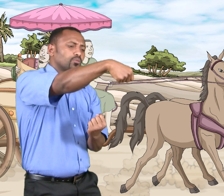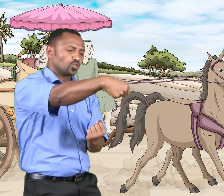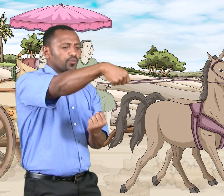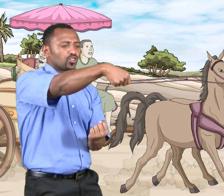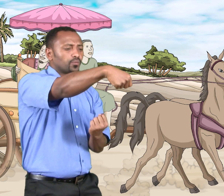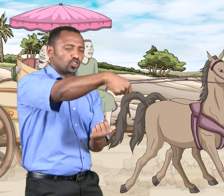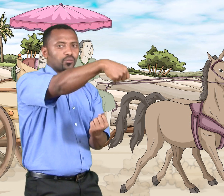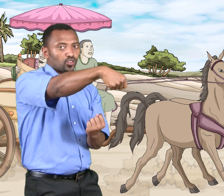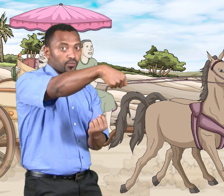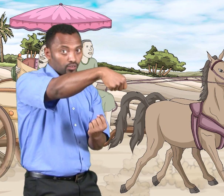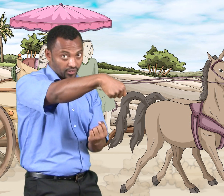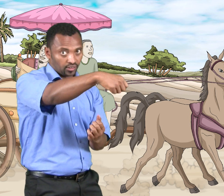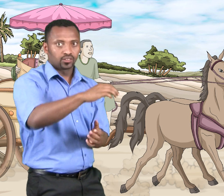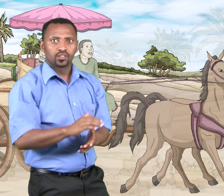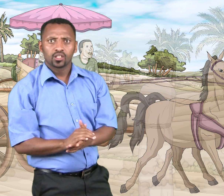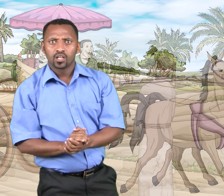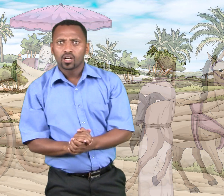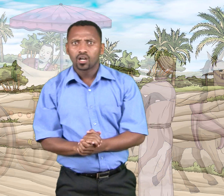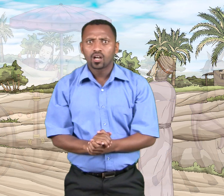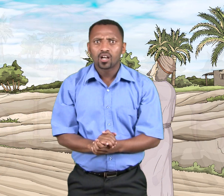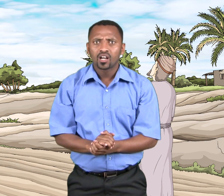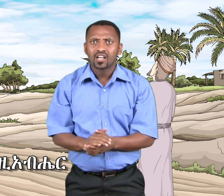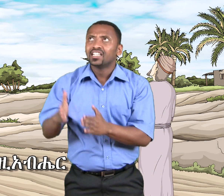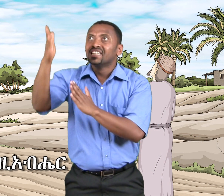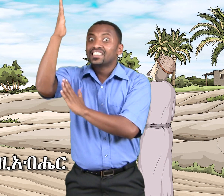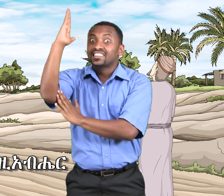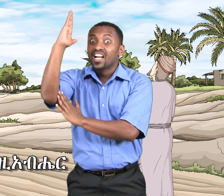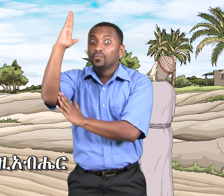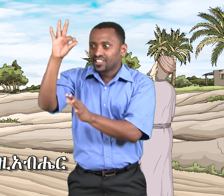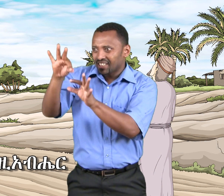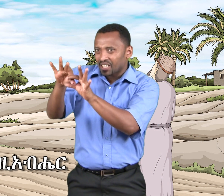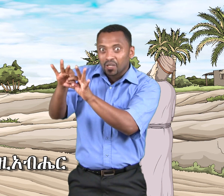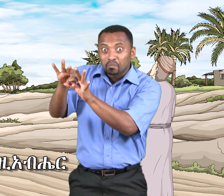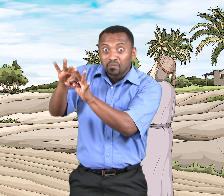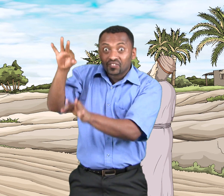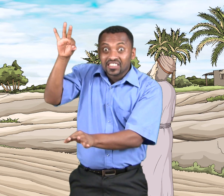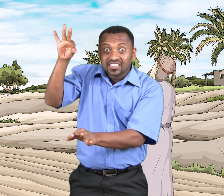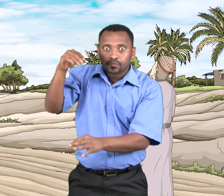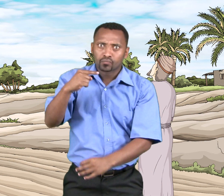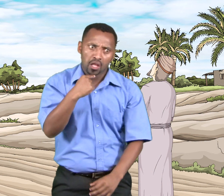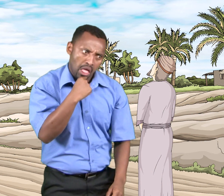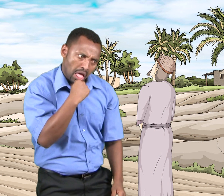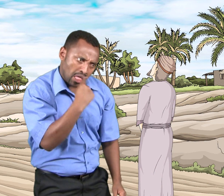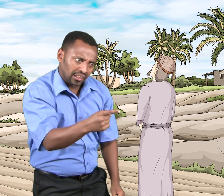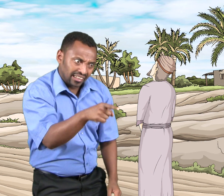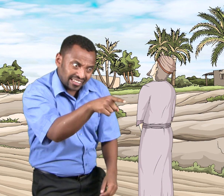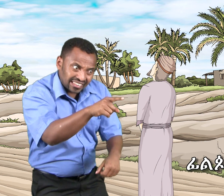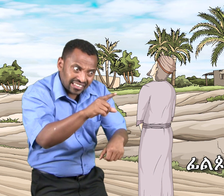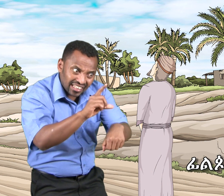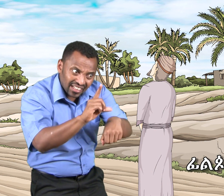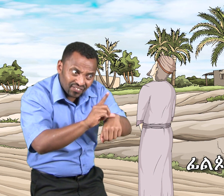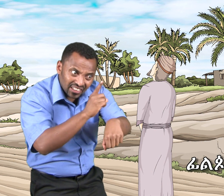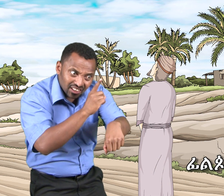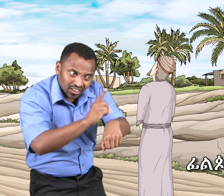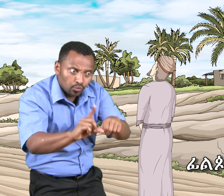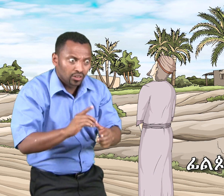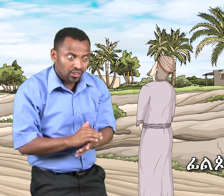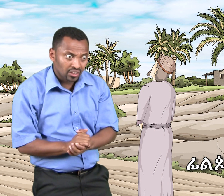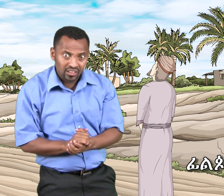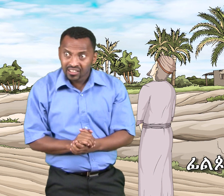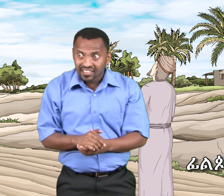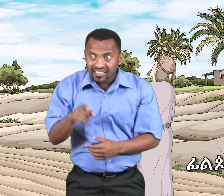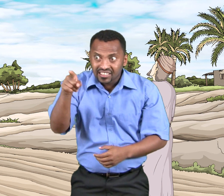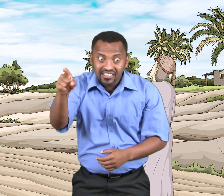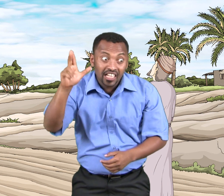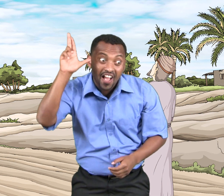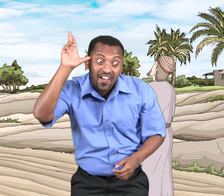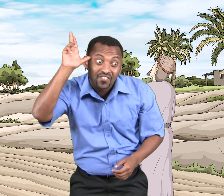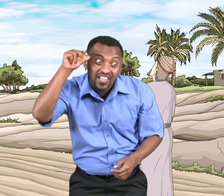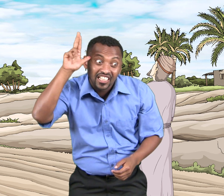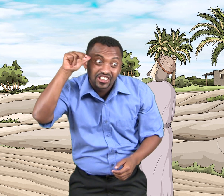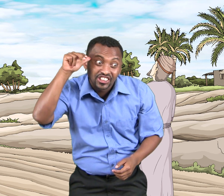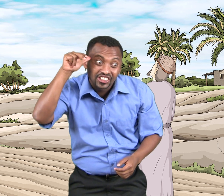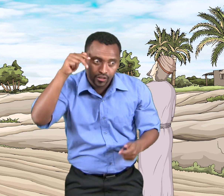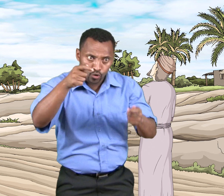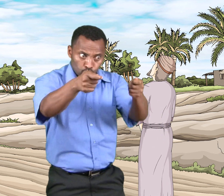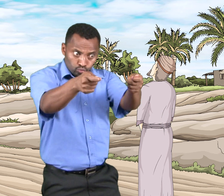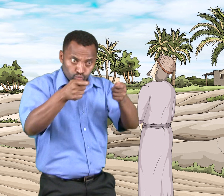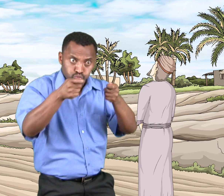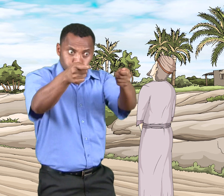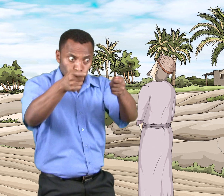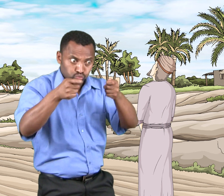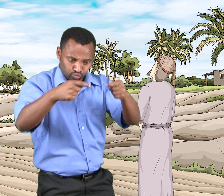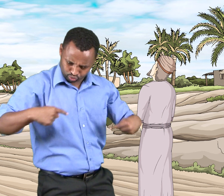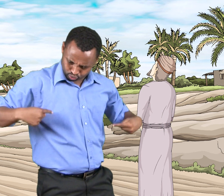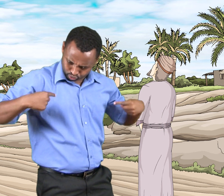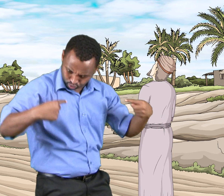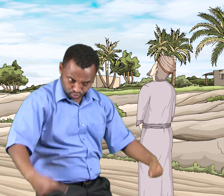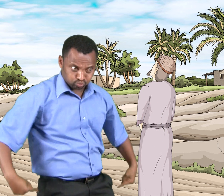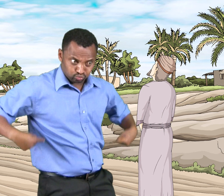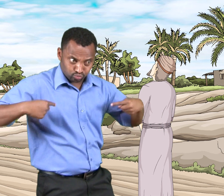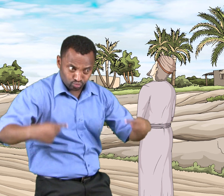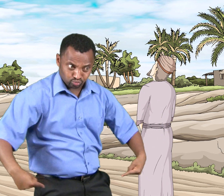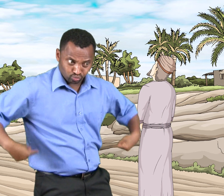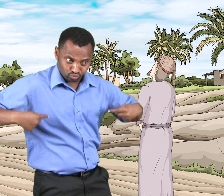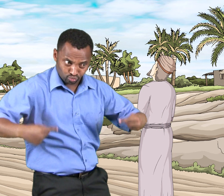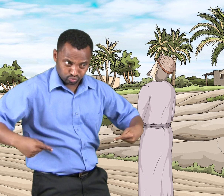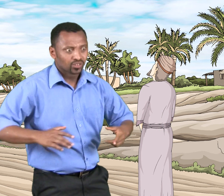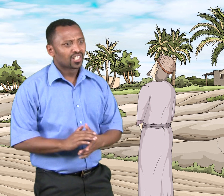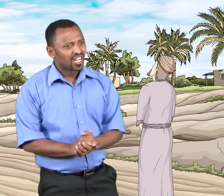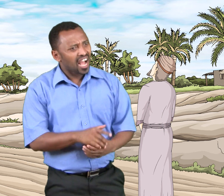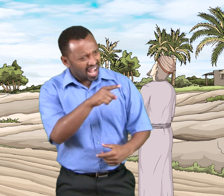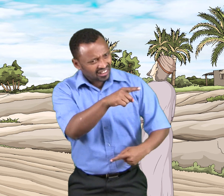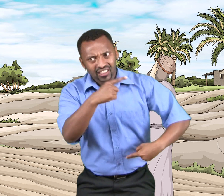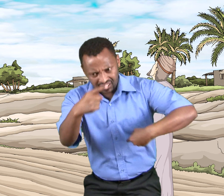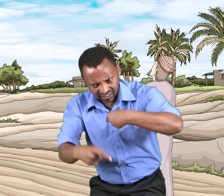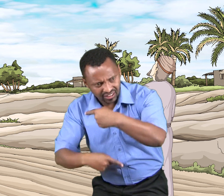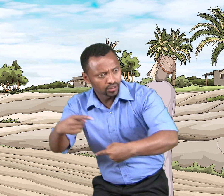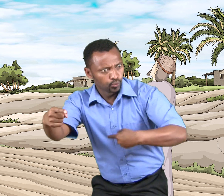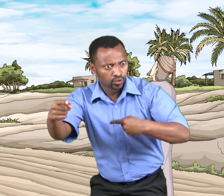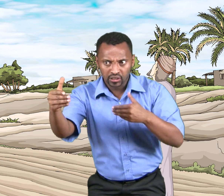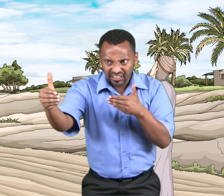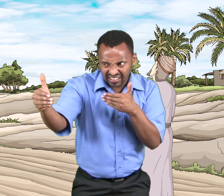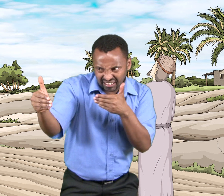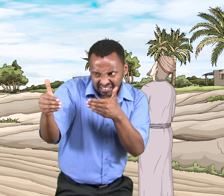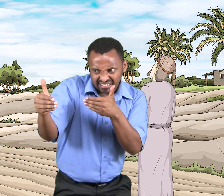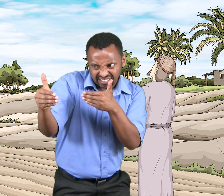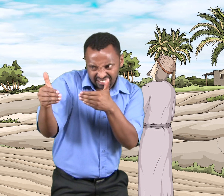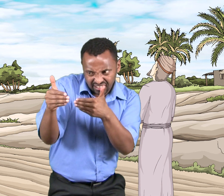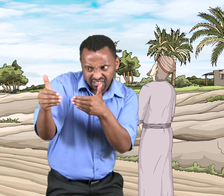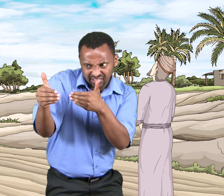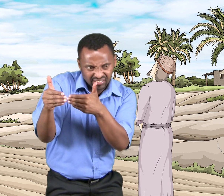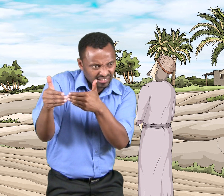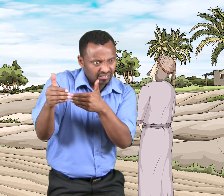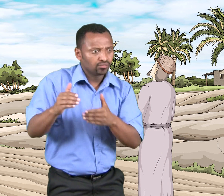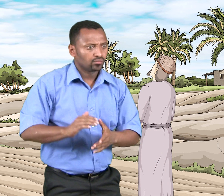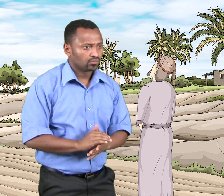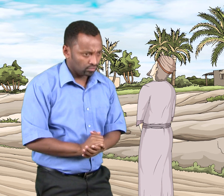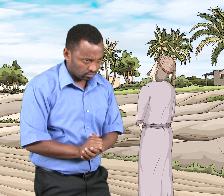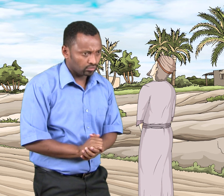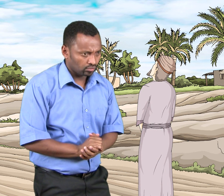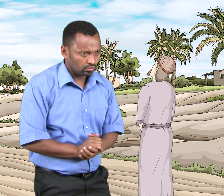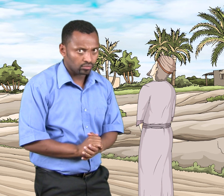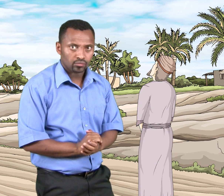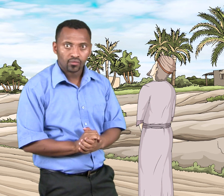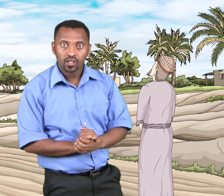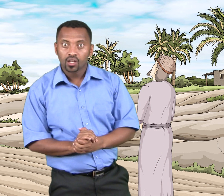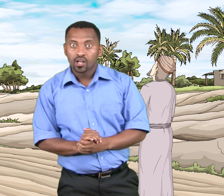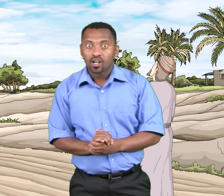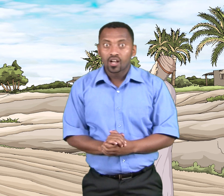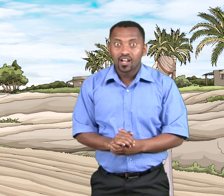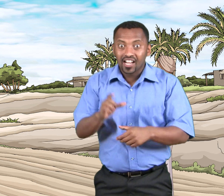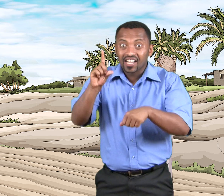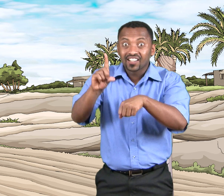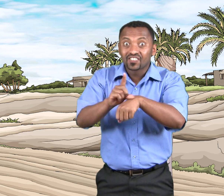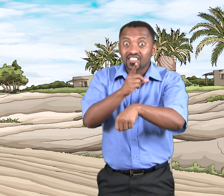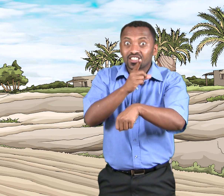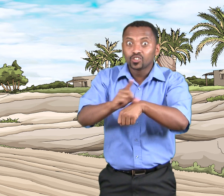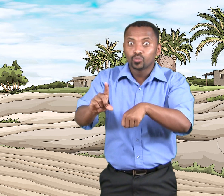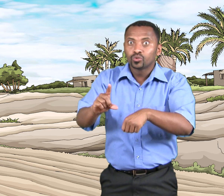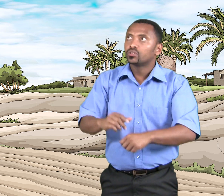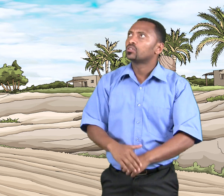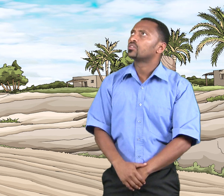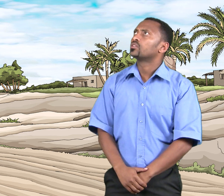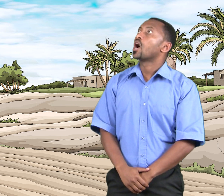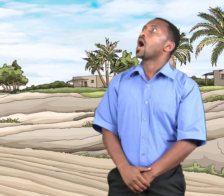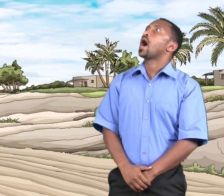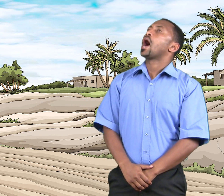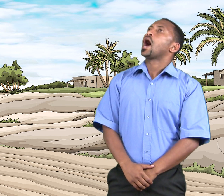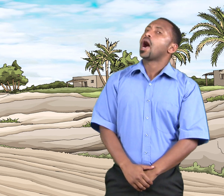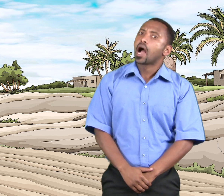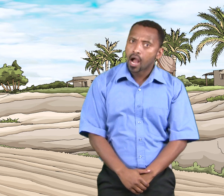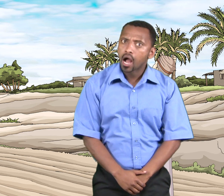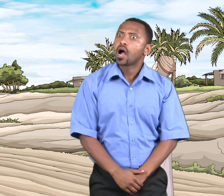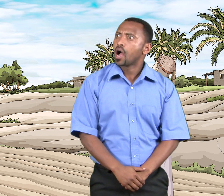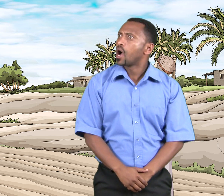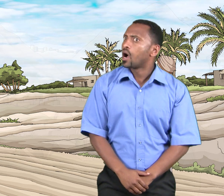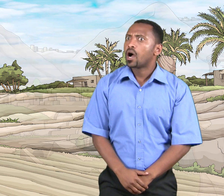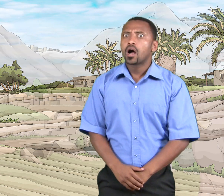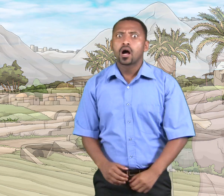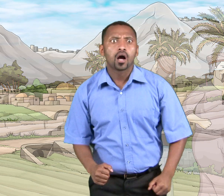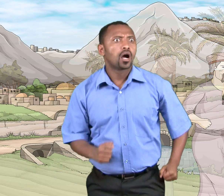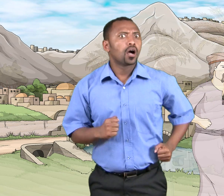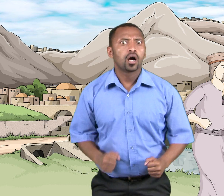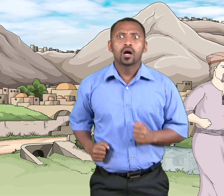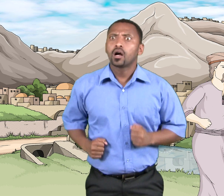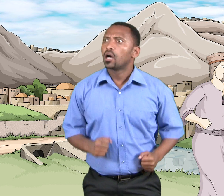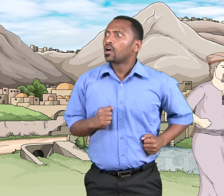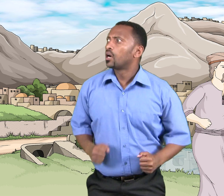The Spirit said to Philip, “Go over to that chariot and stay by it.”